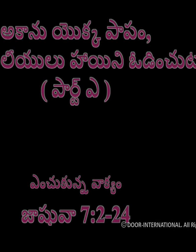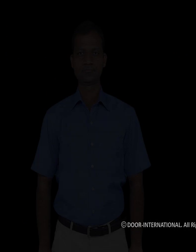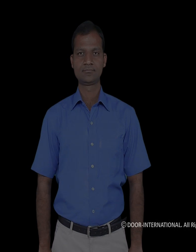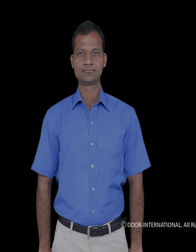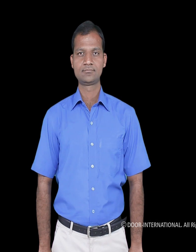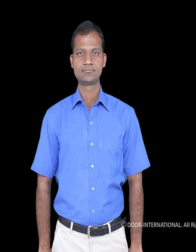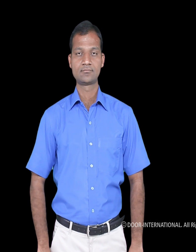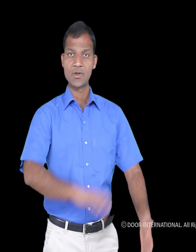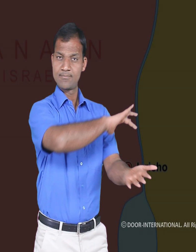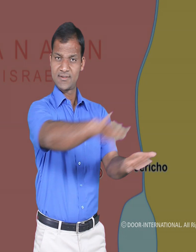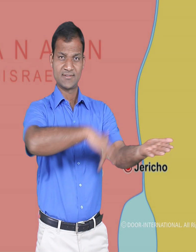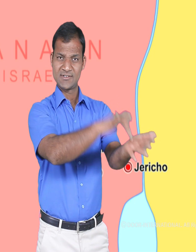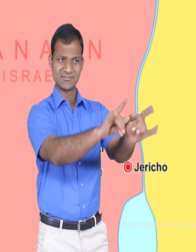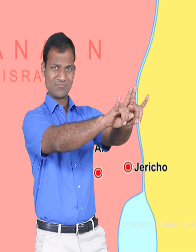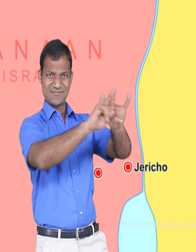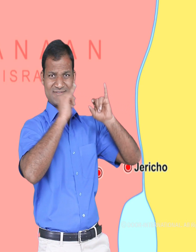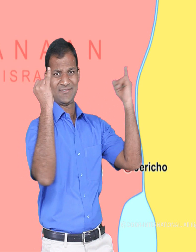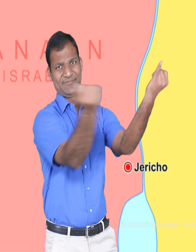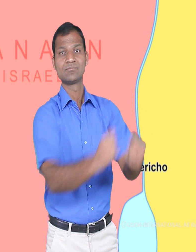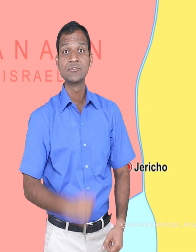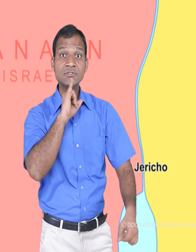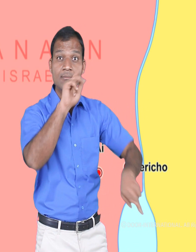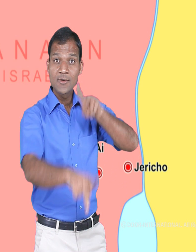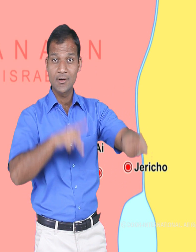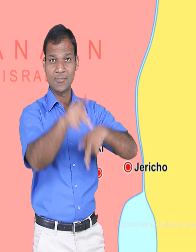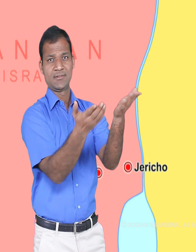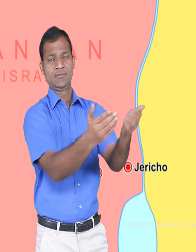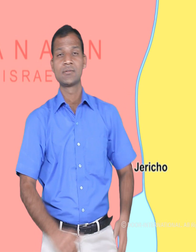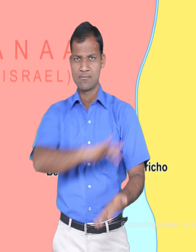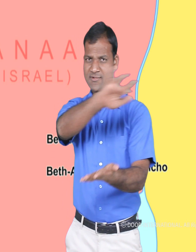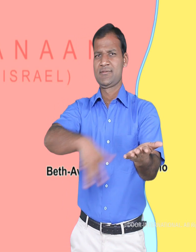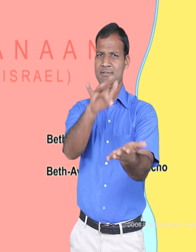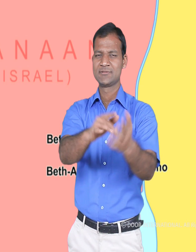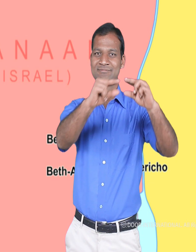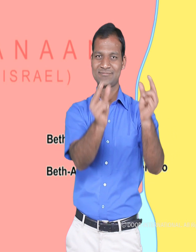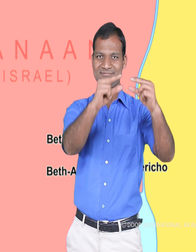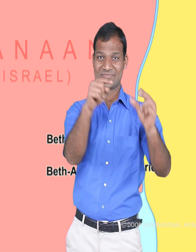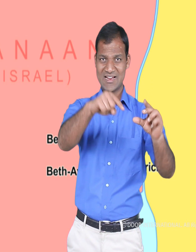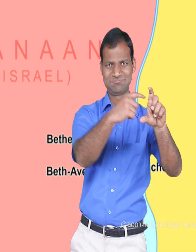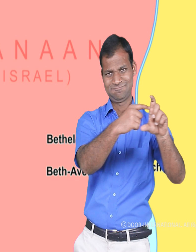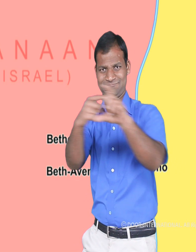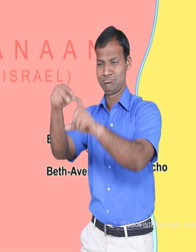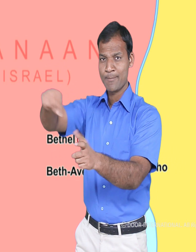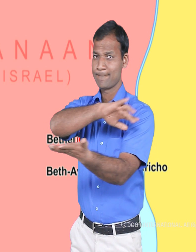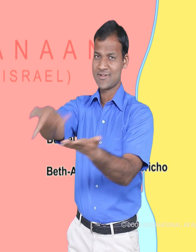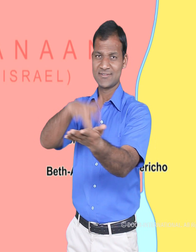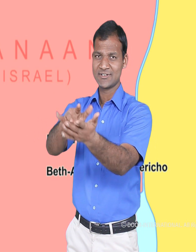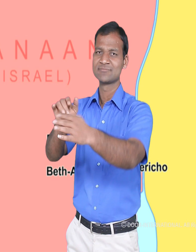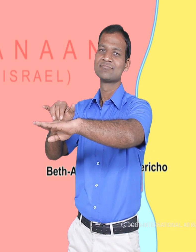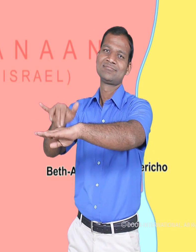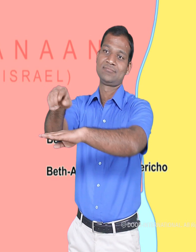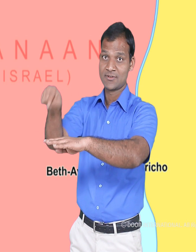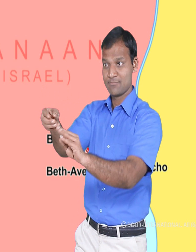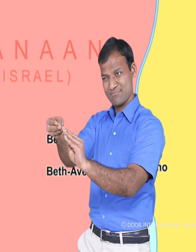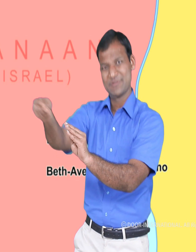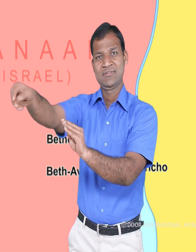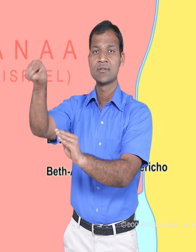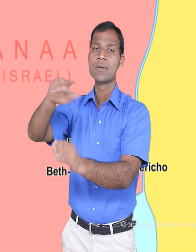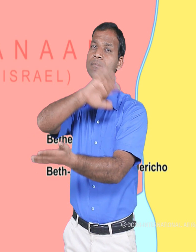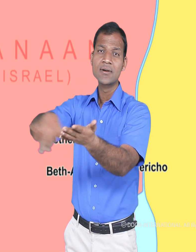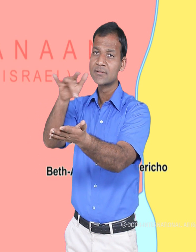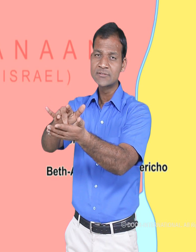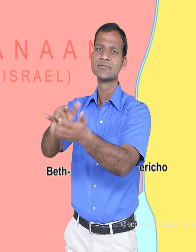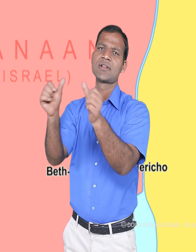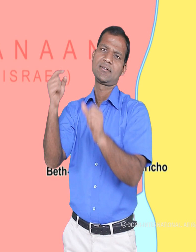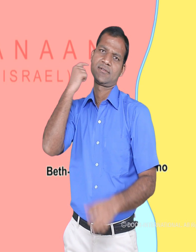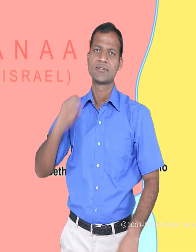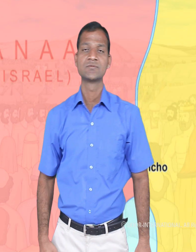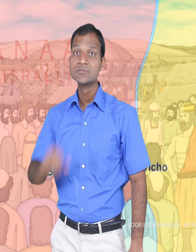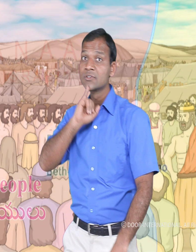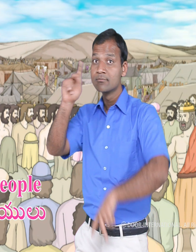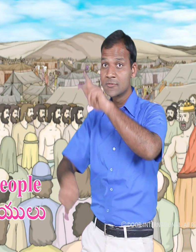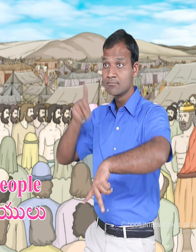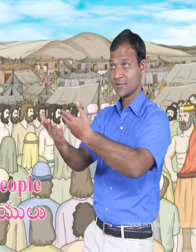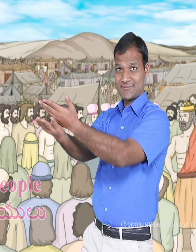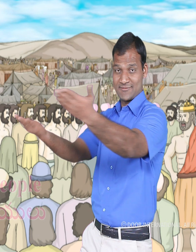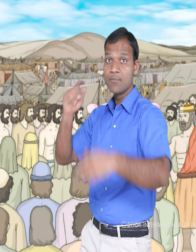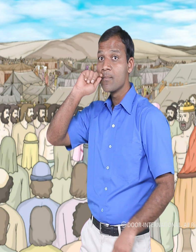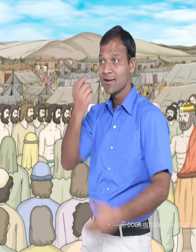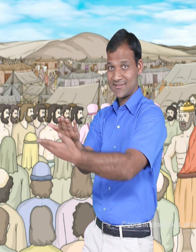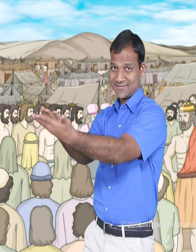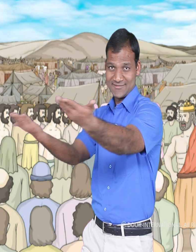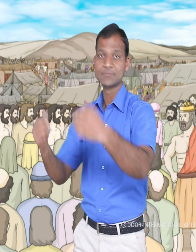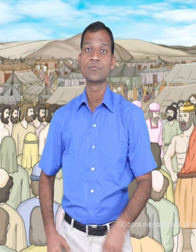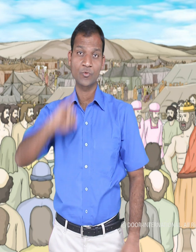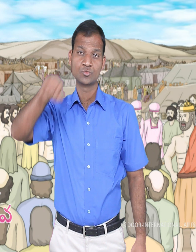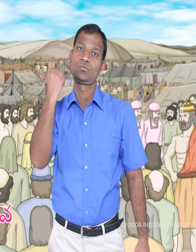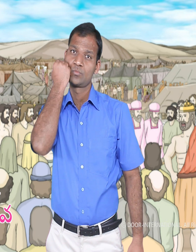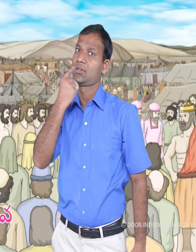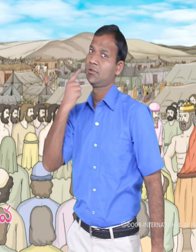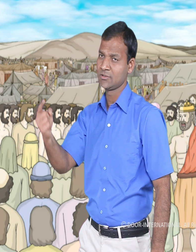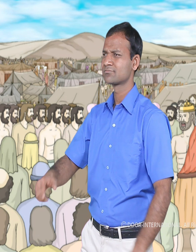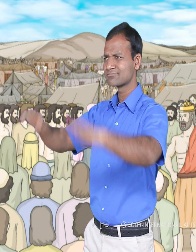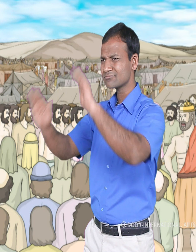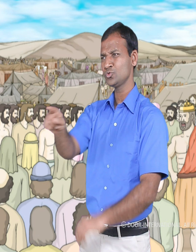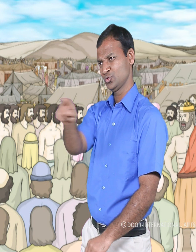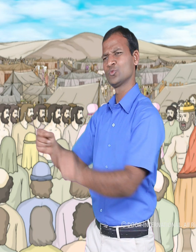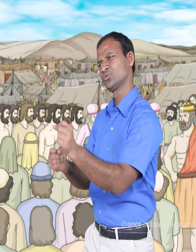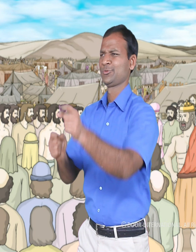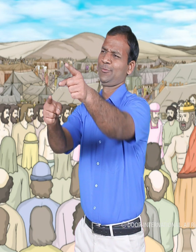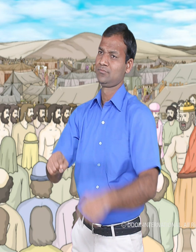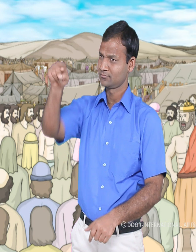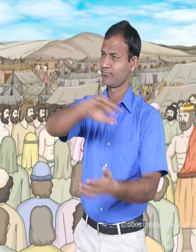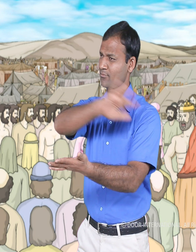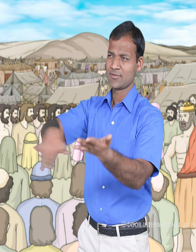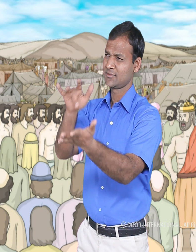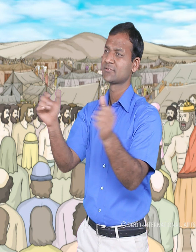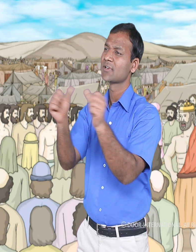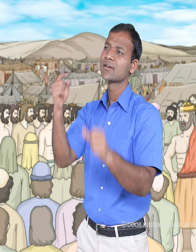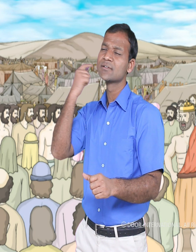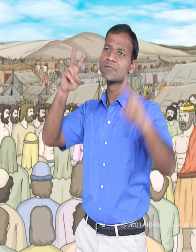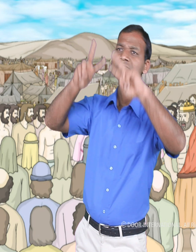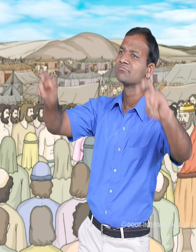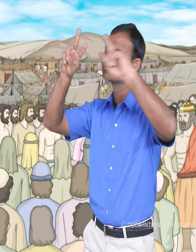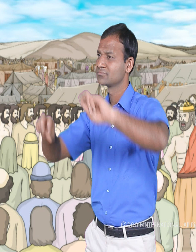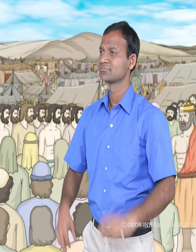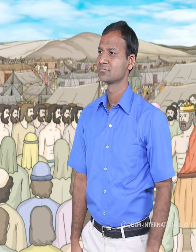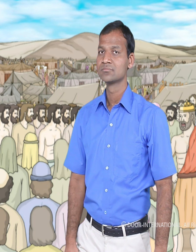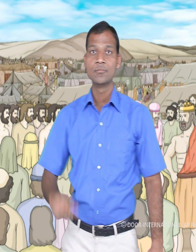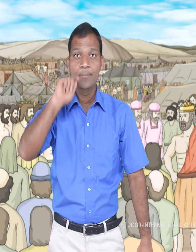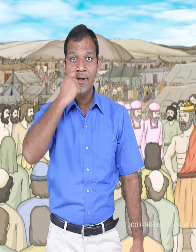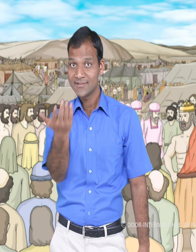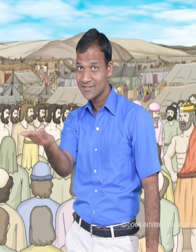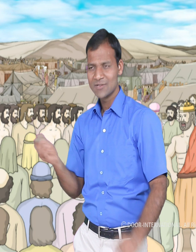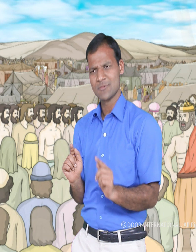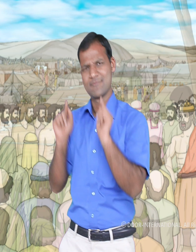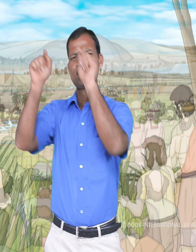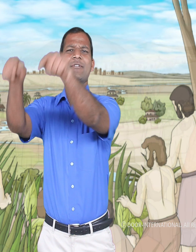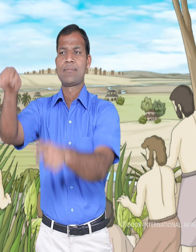Meanwhile, Joshua sent men from Jericho to Ai, which is near Beth-aven to the east of Bethel, and told them, “Go up and spy out the land.”